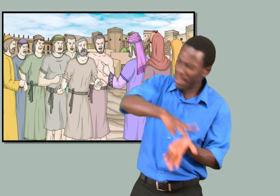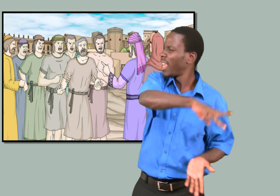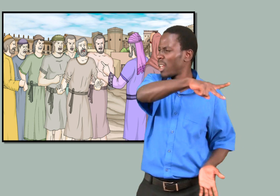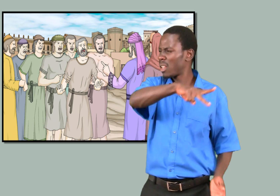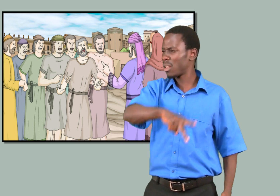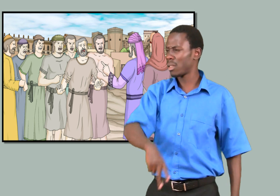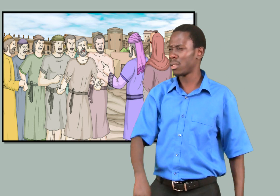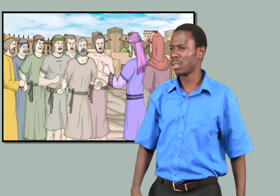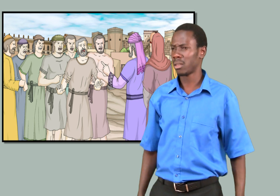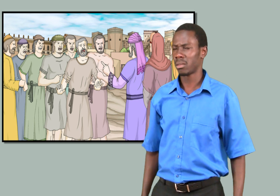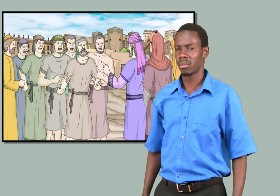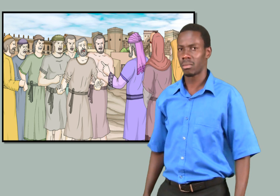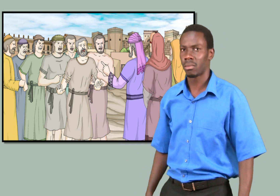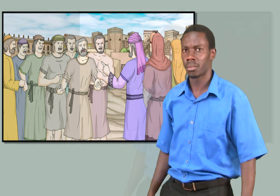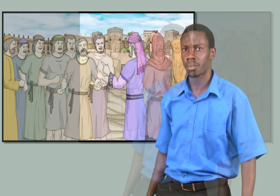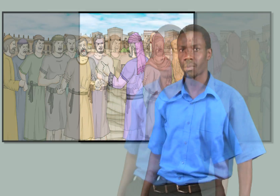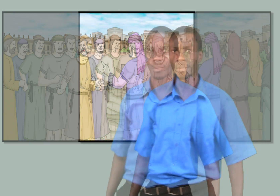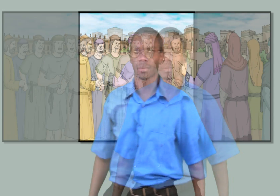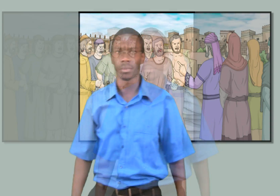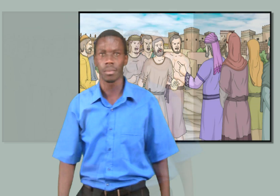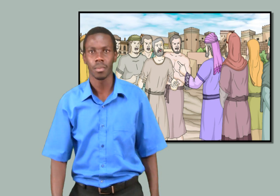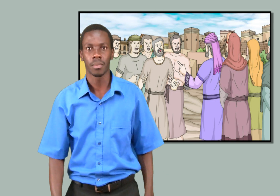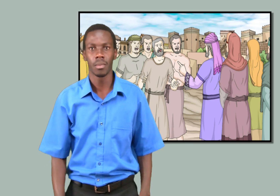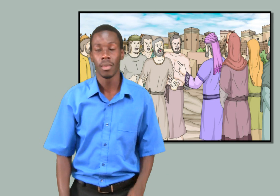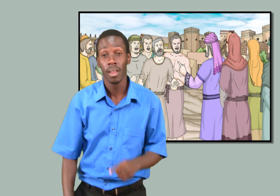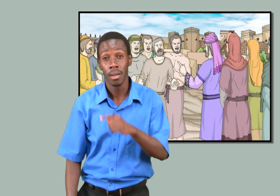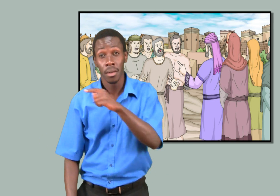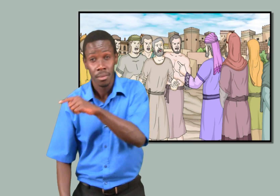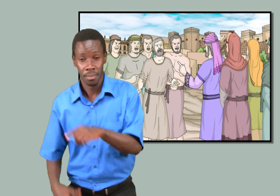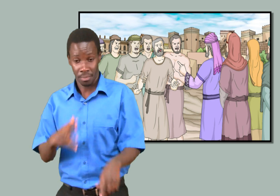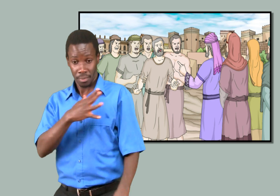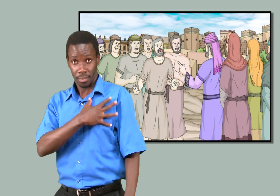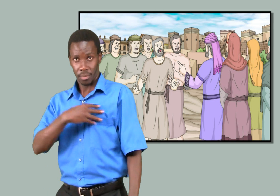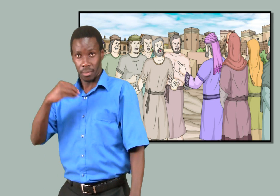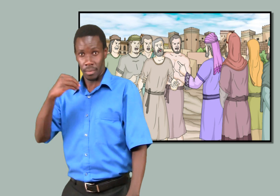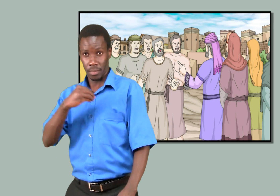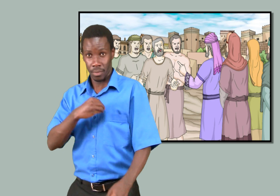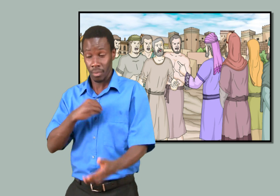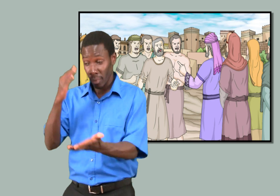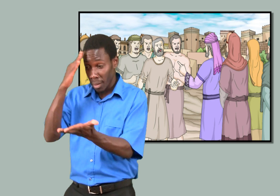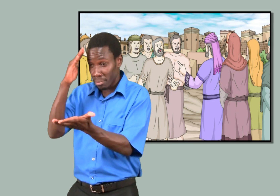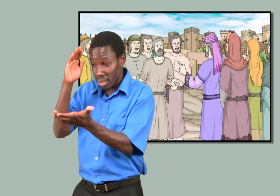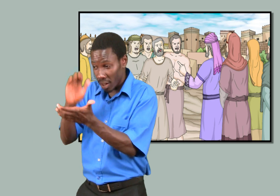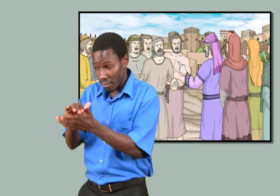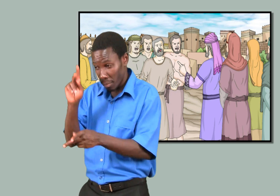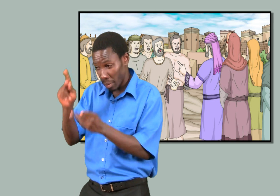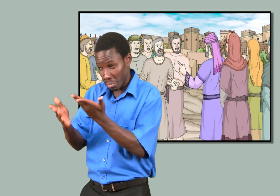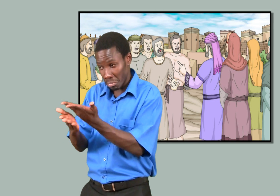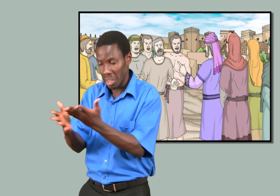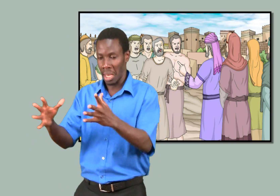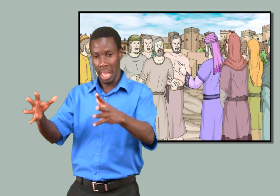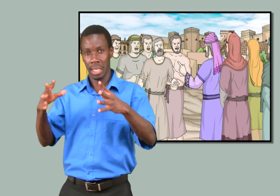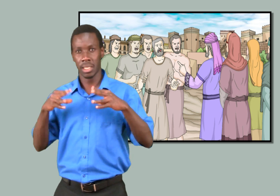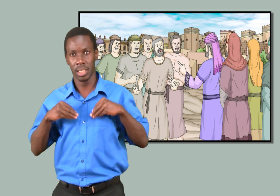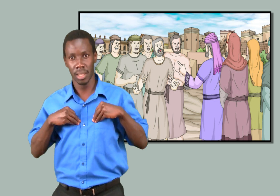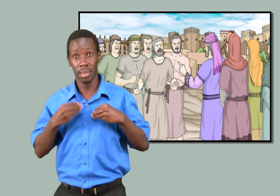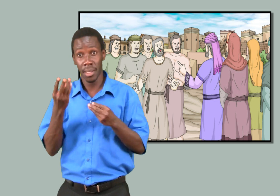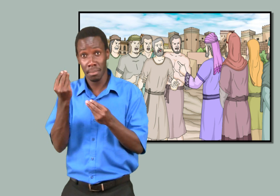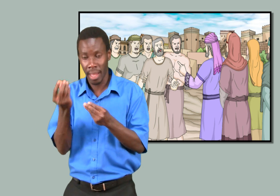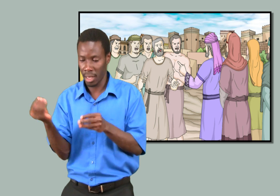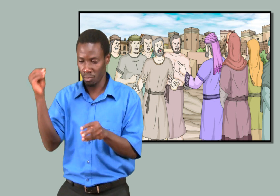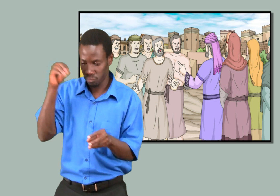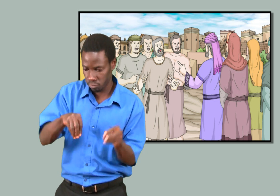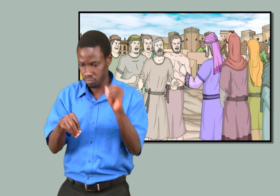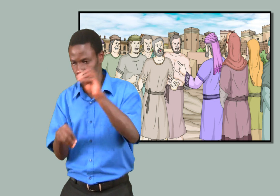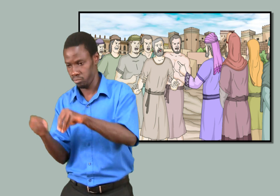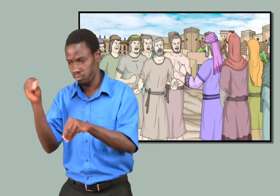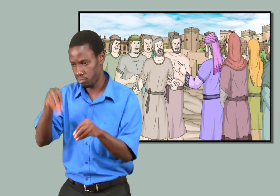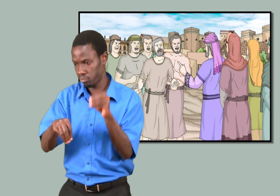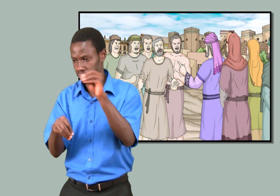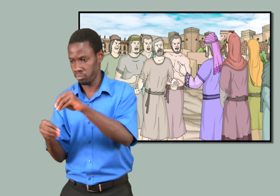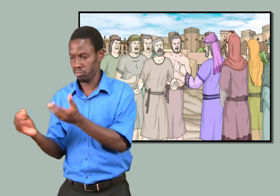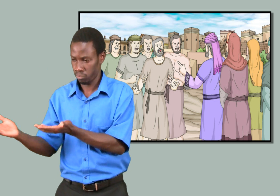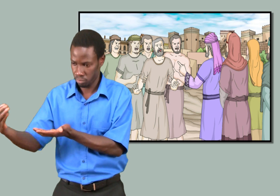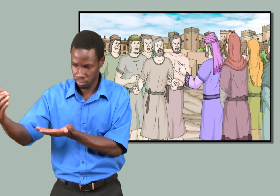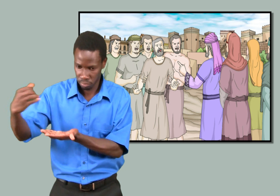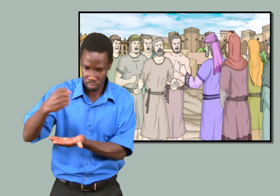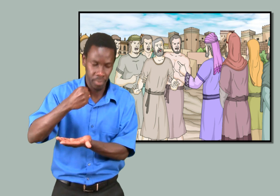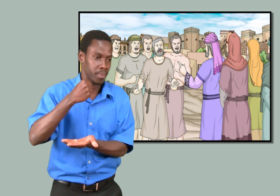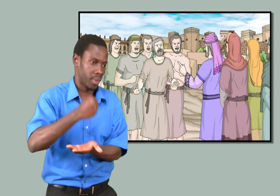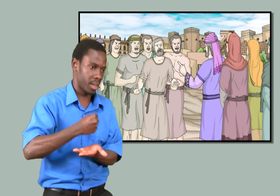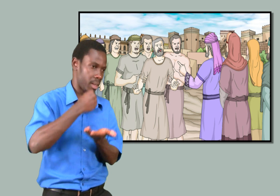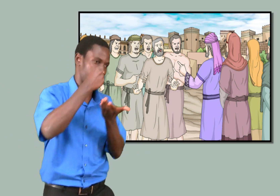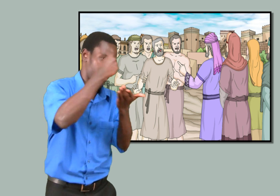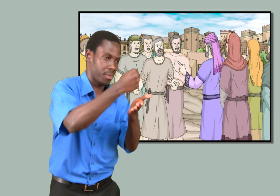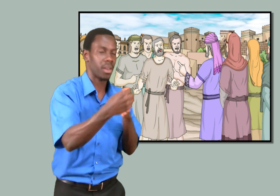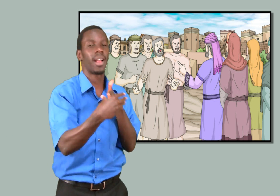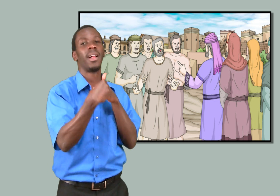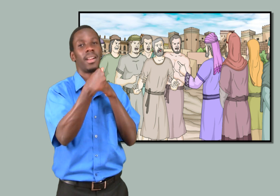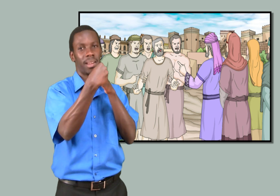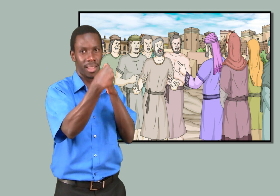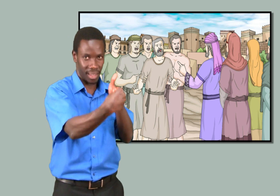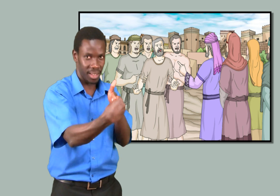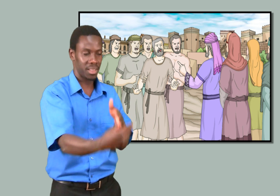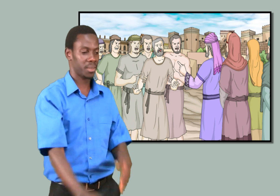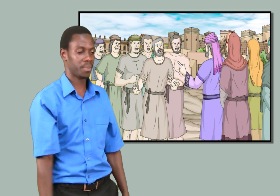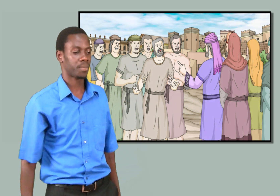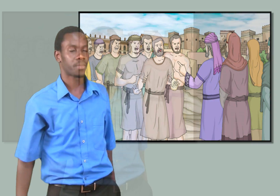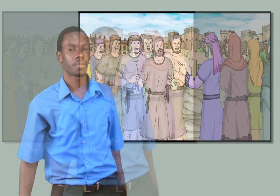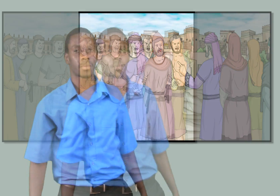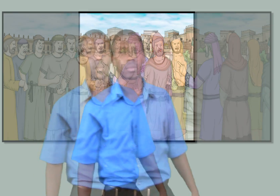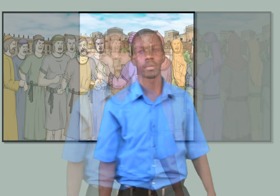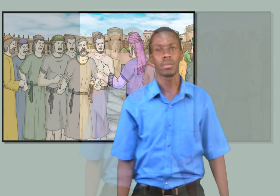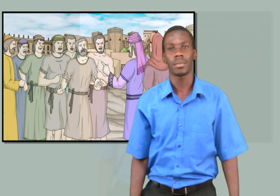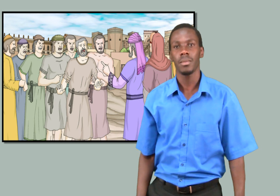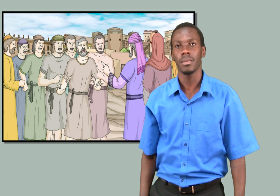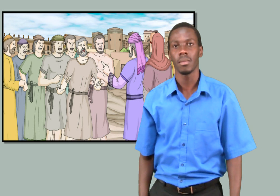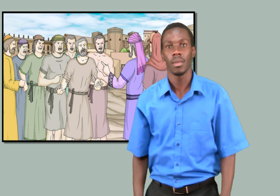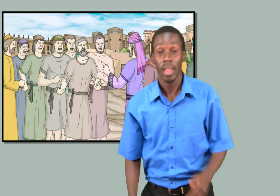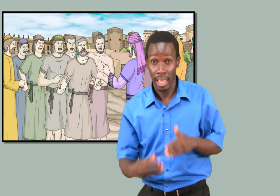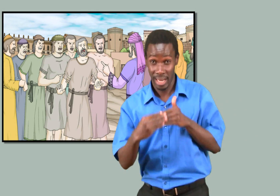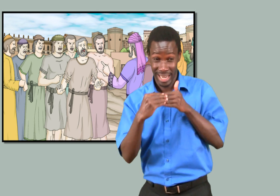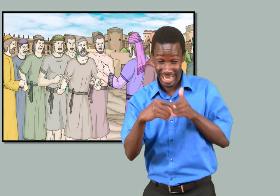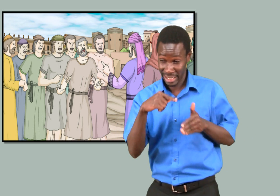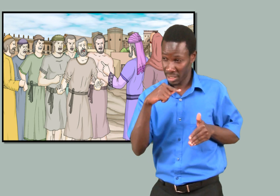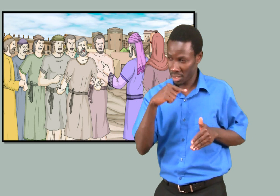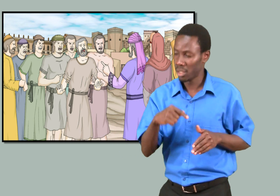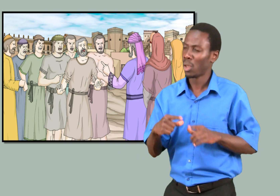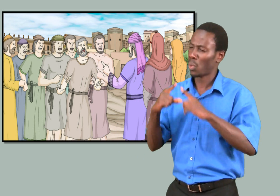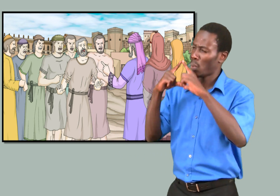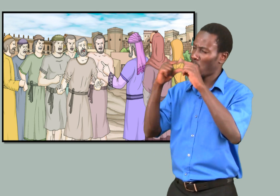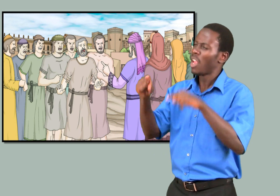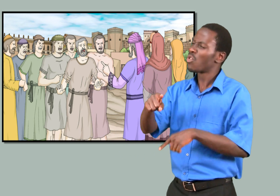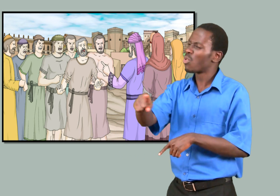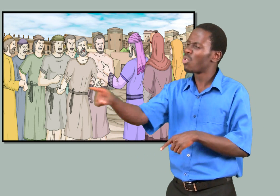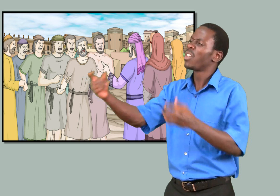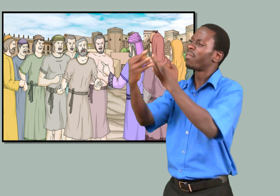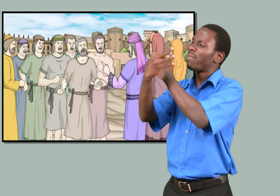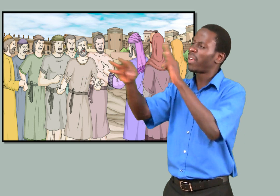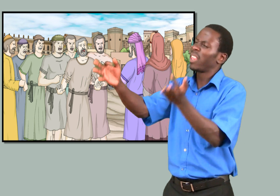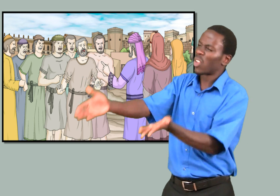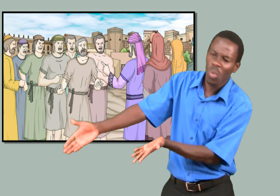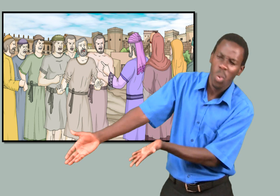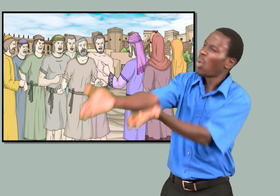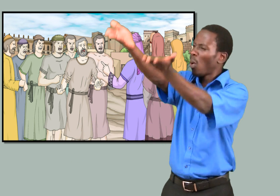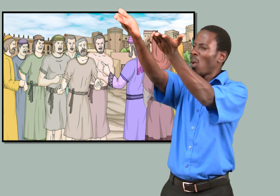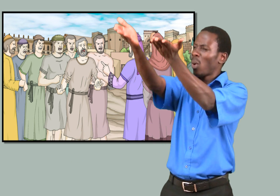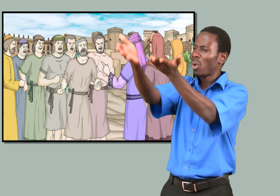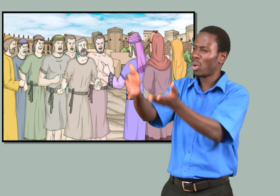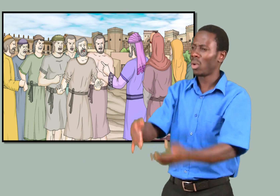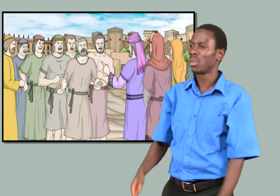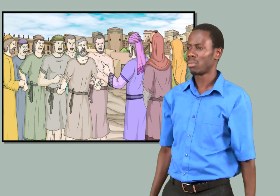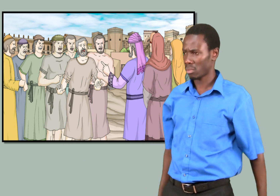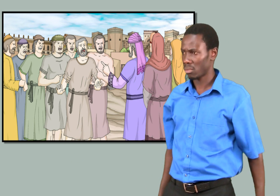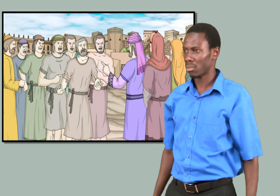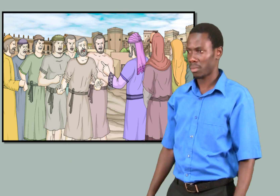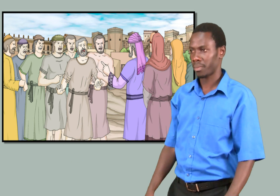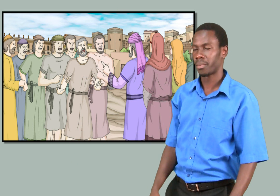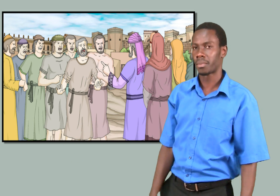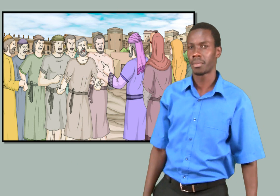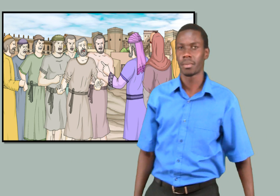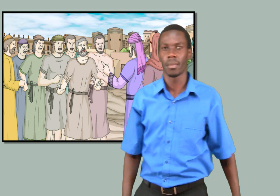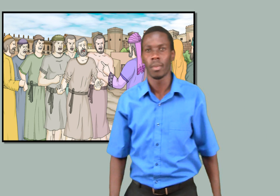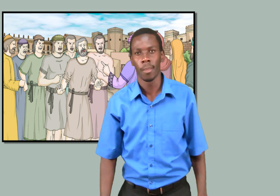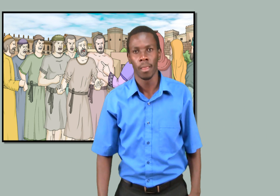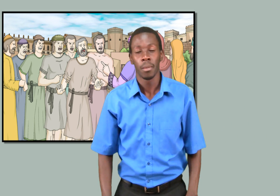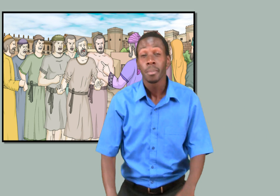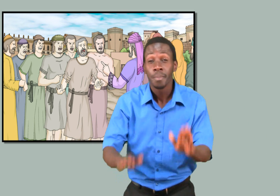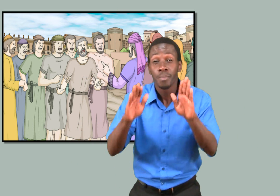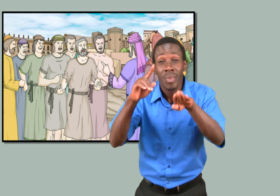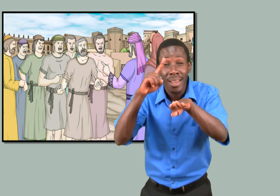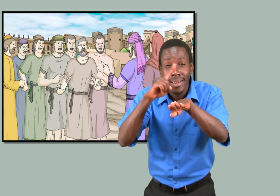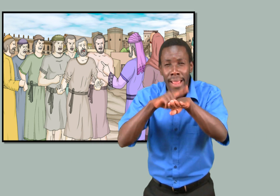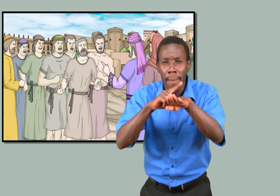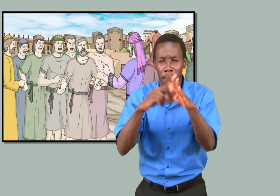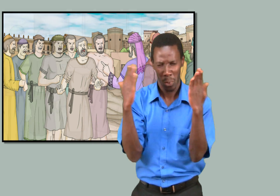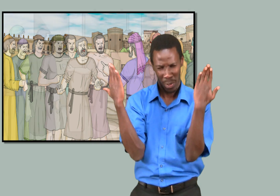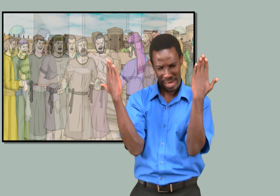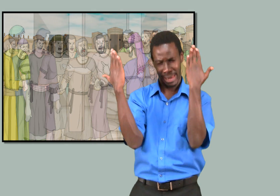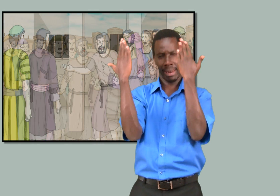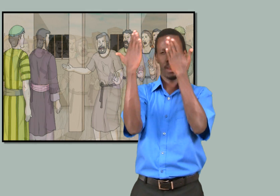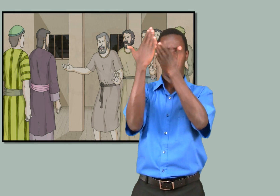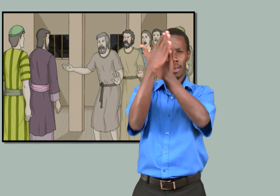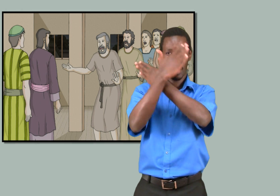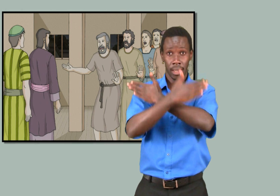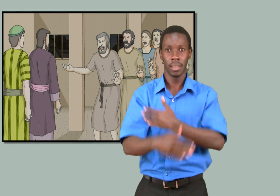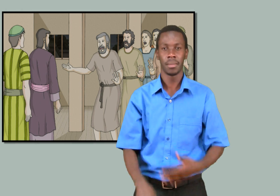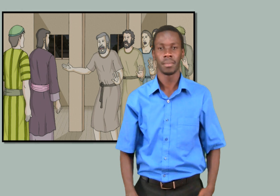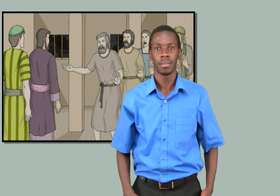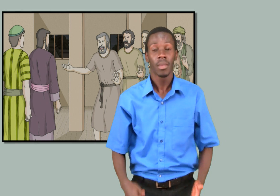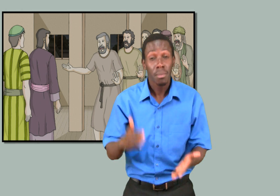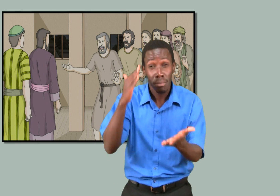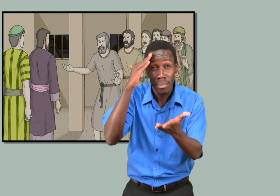On hearing this, the crowd and city officials were greatly disturbed.